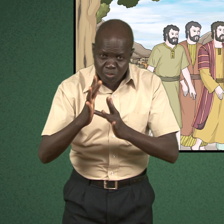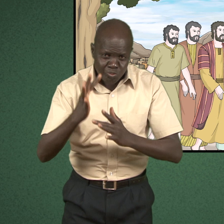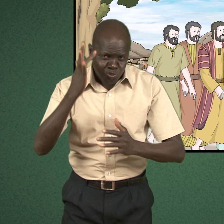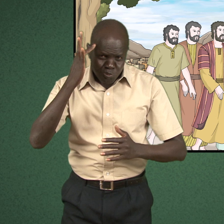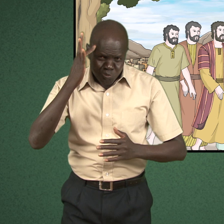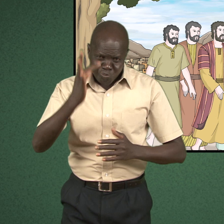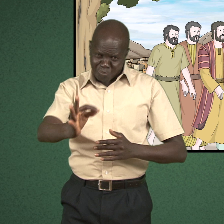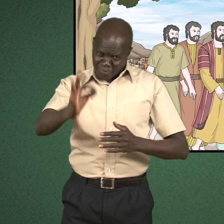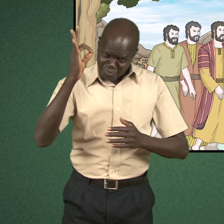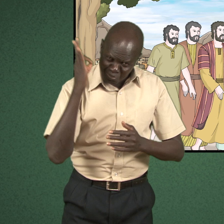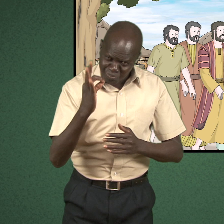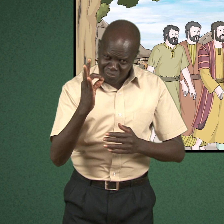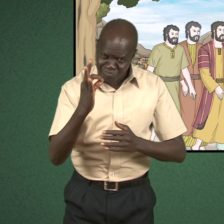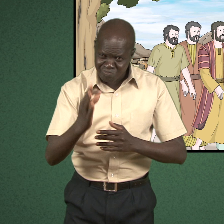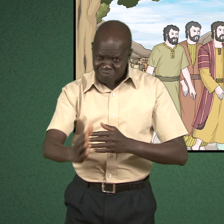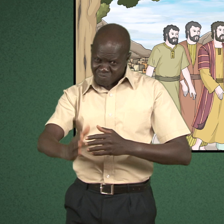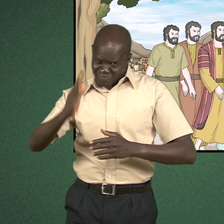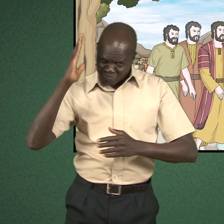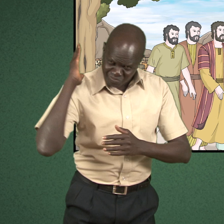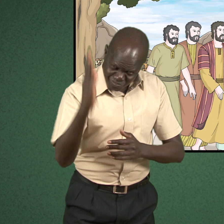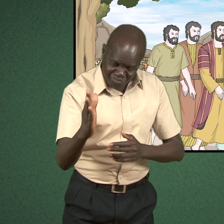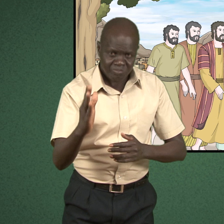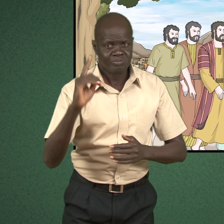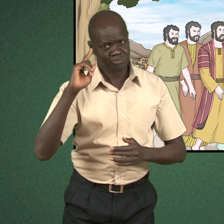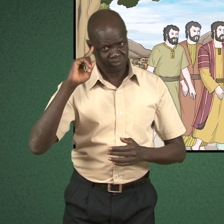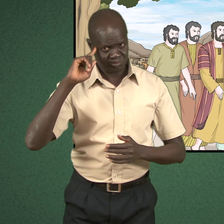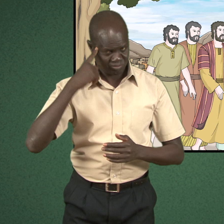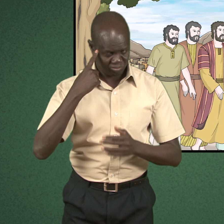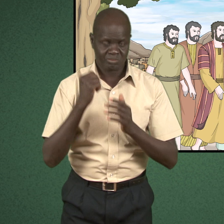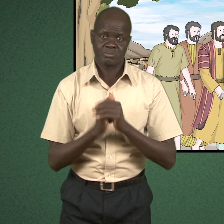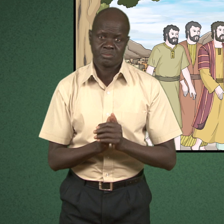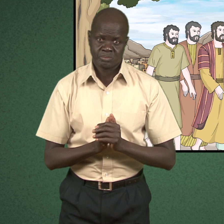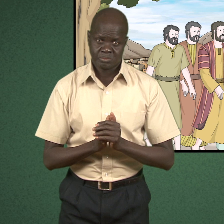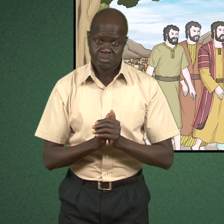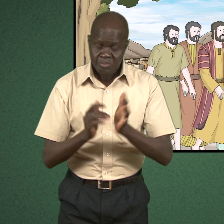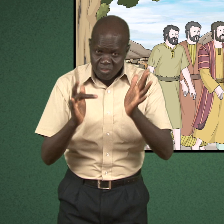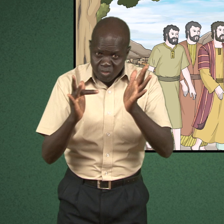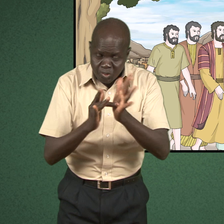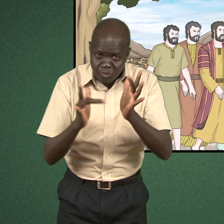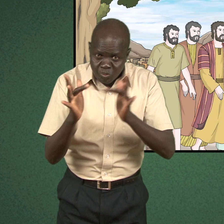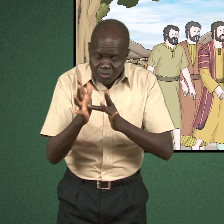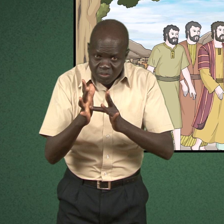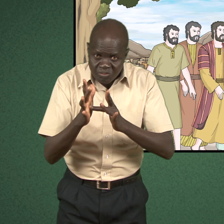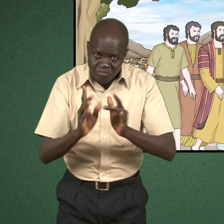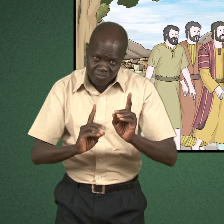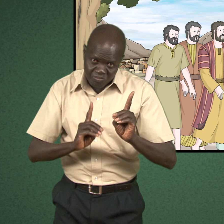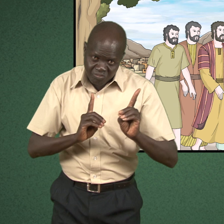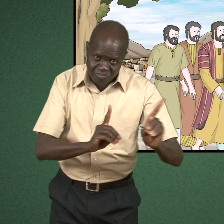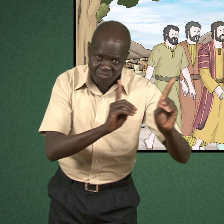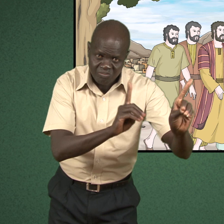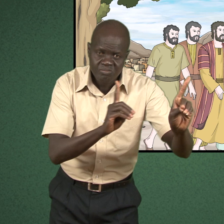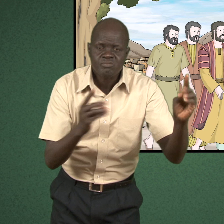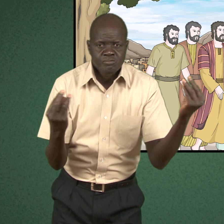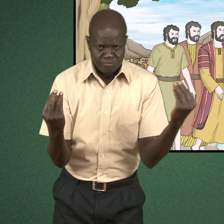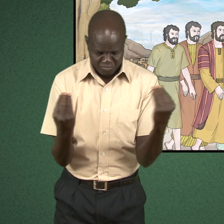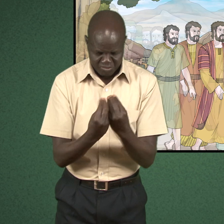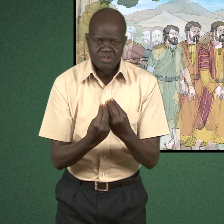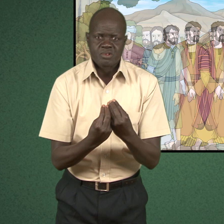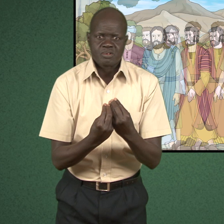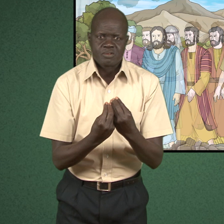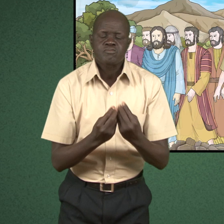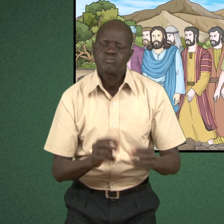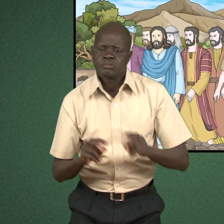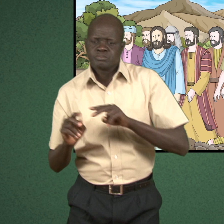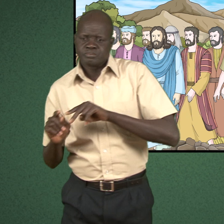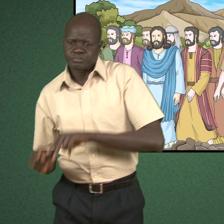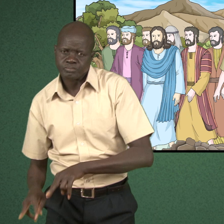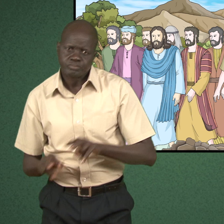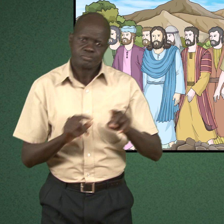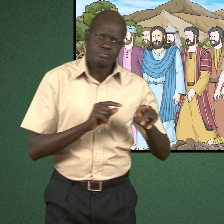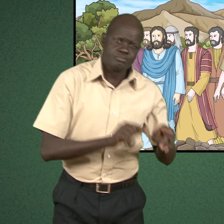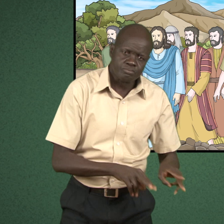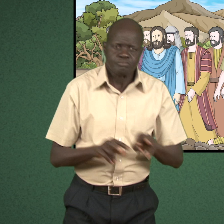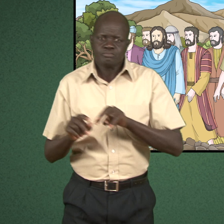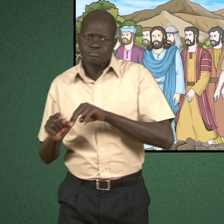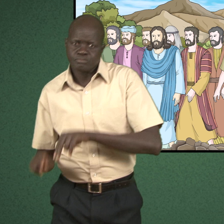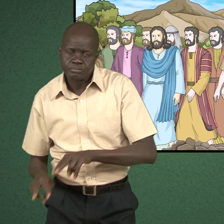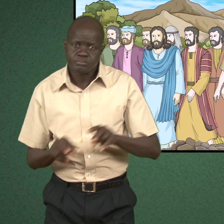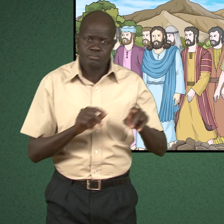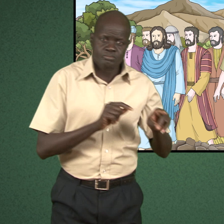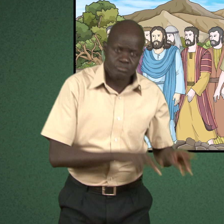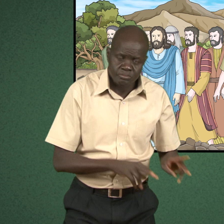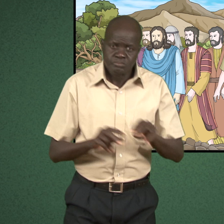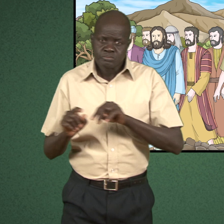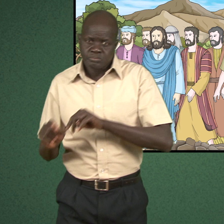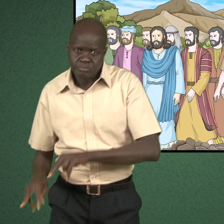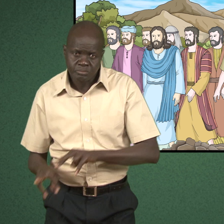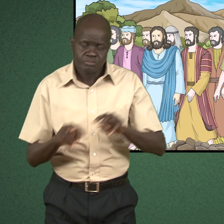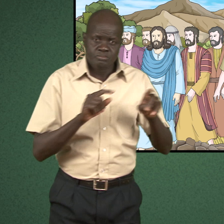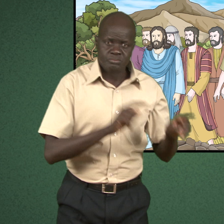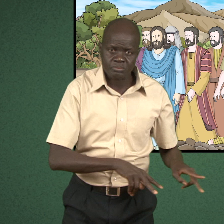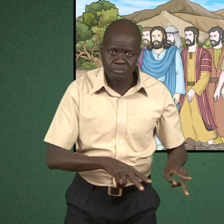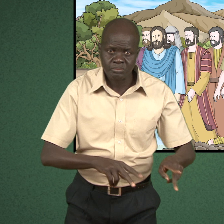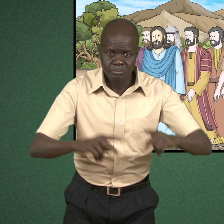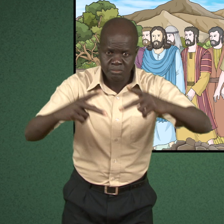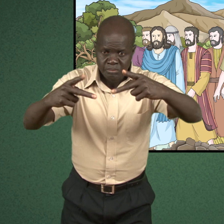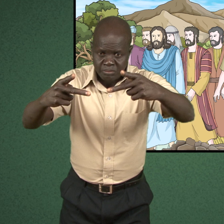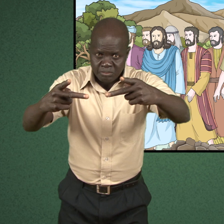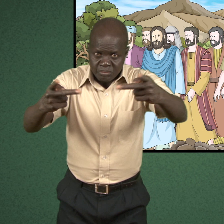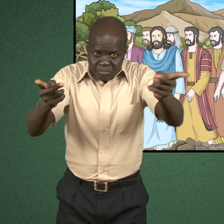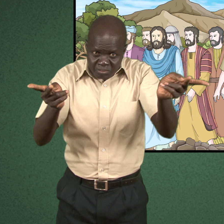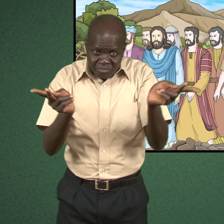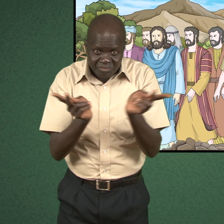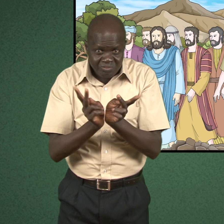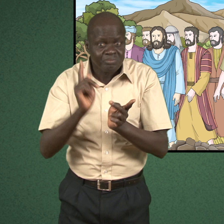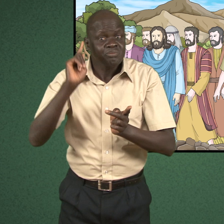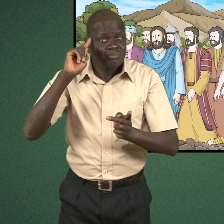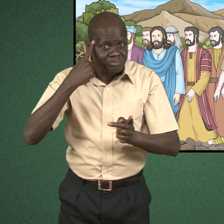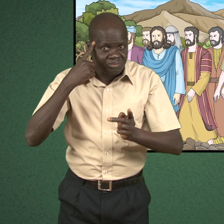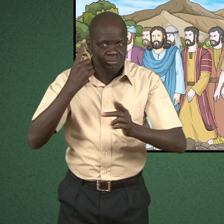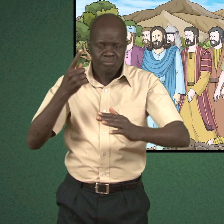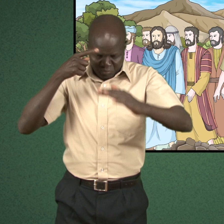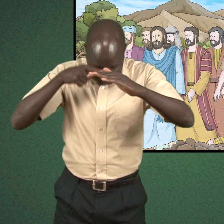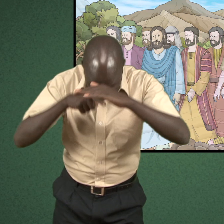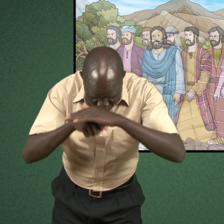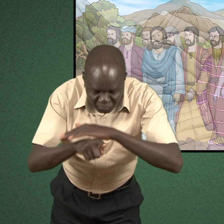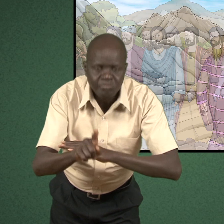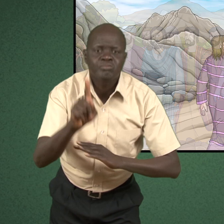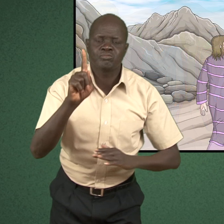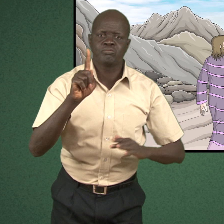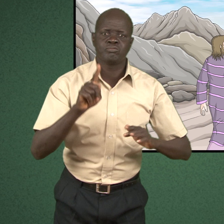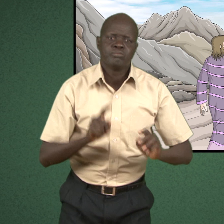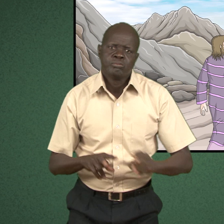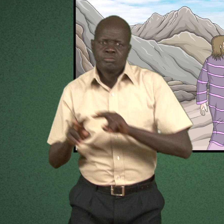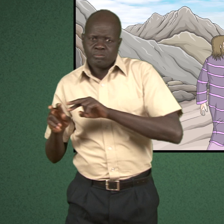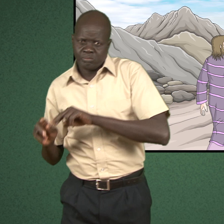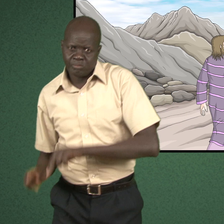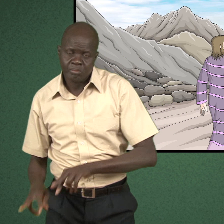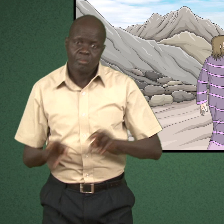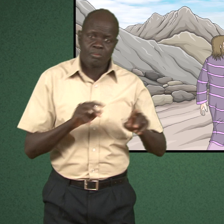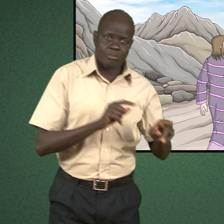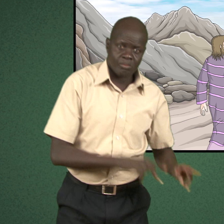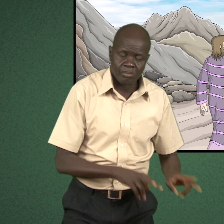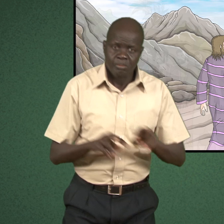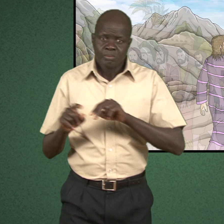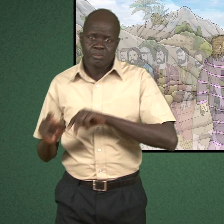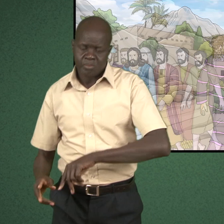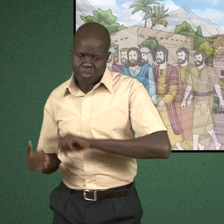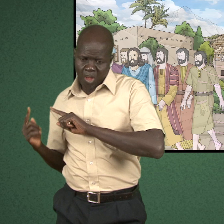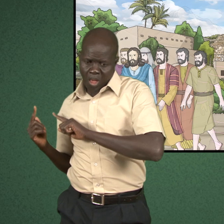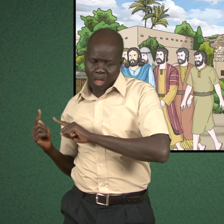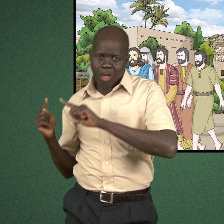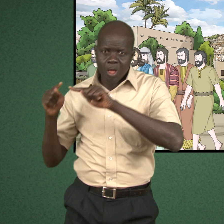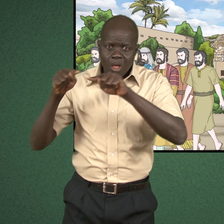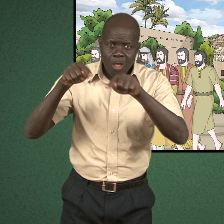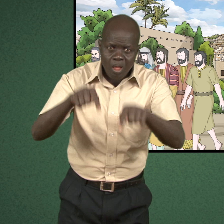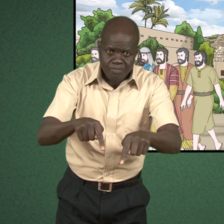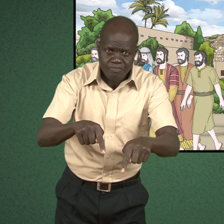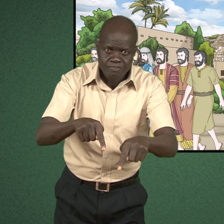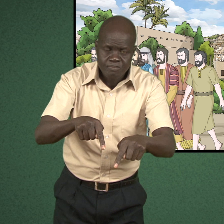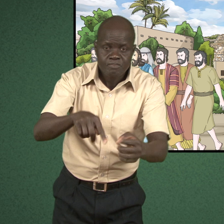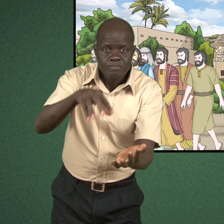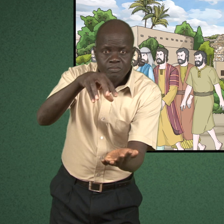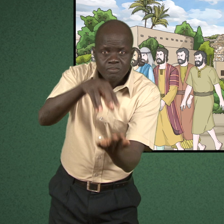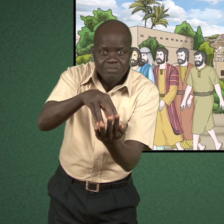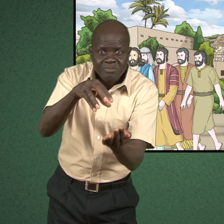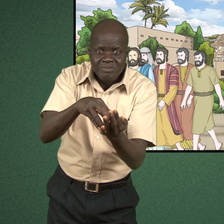Now He had to pass through Samaria.